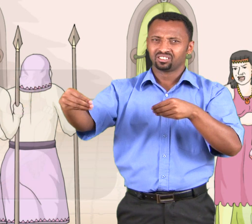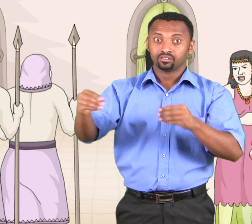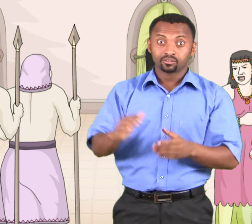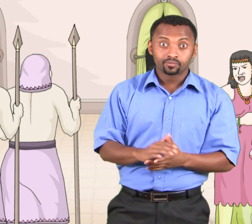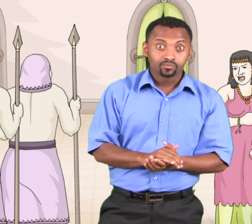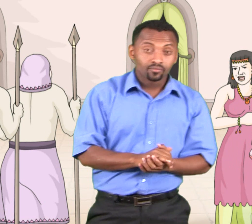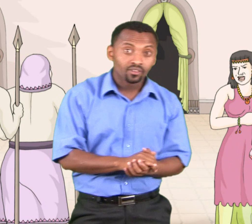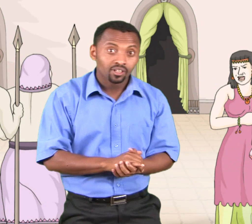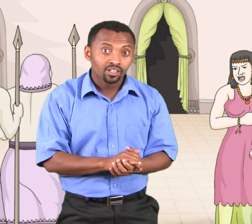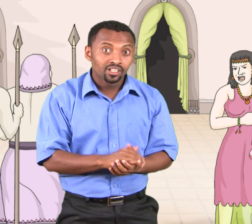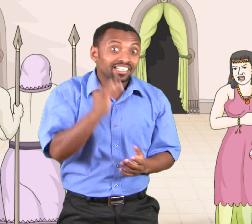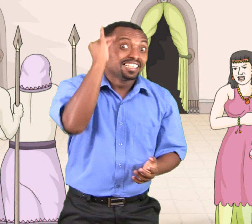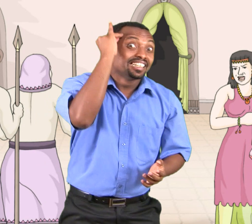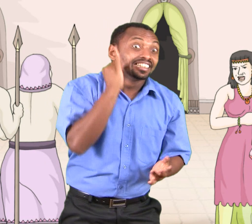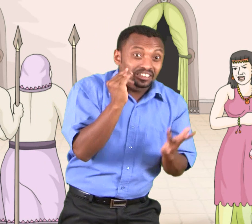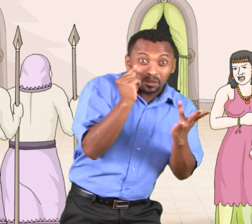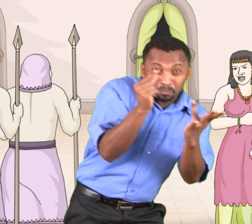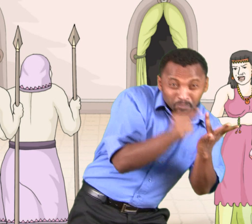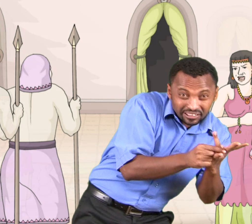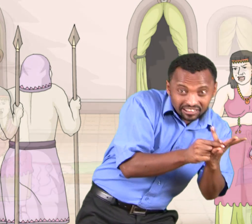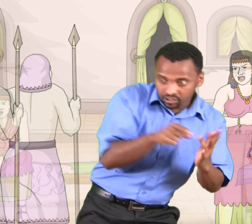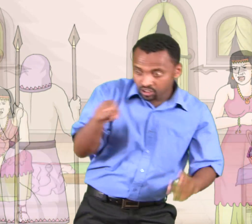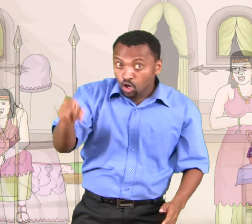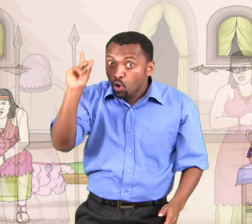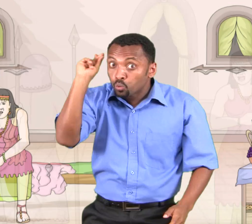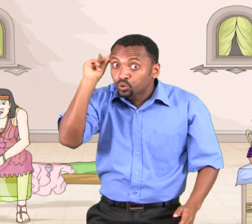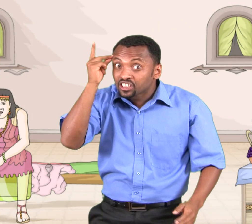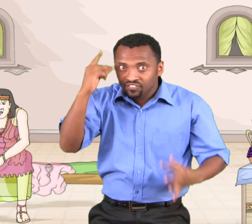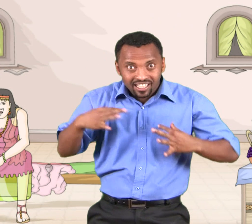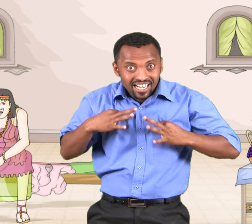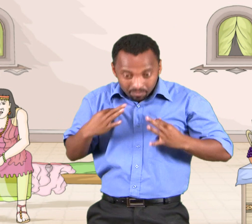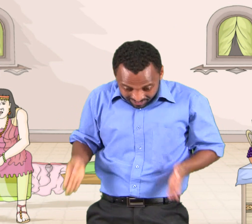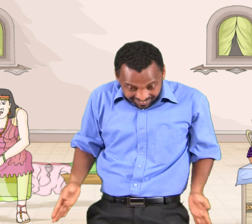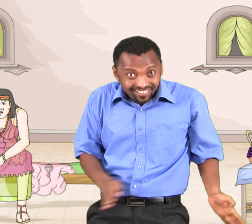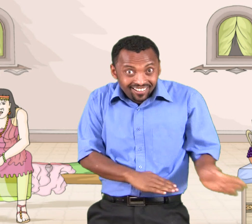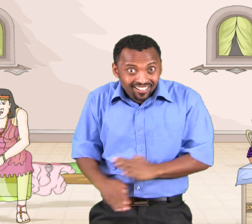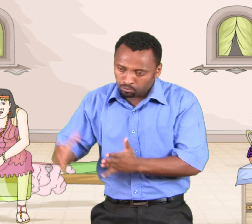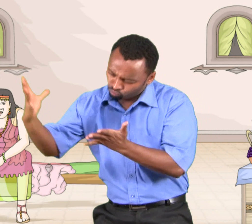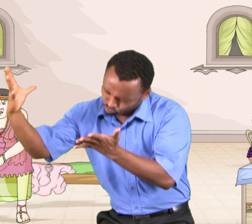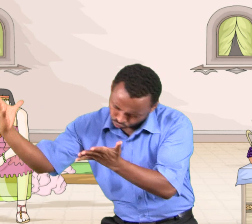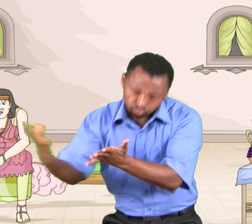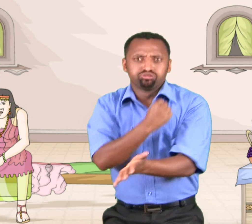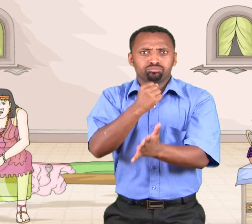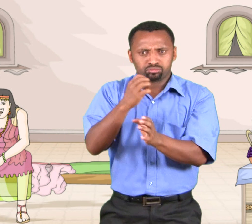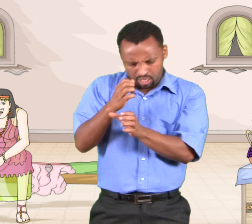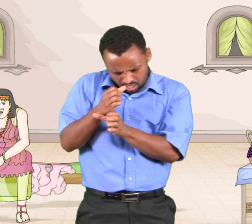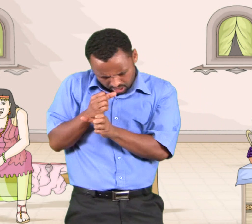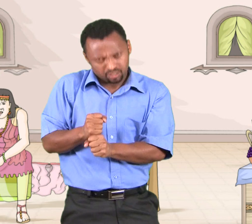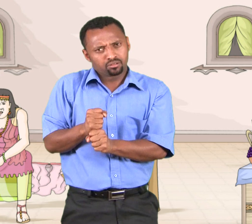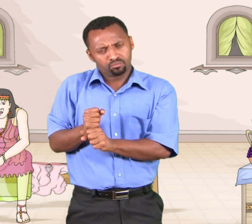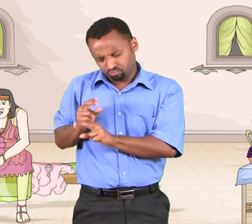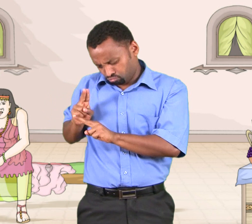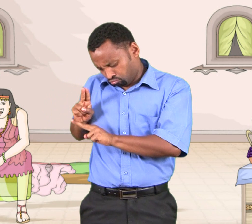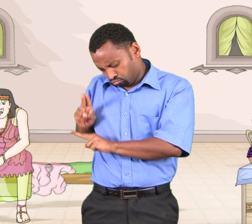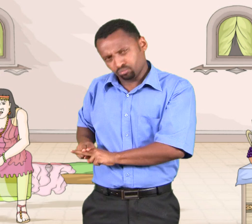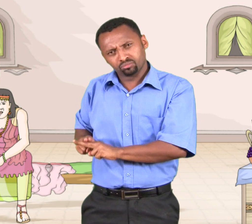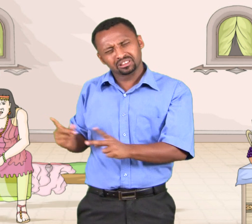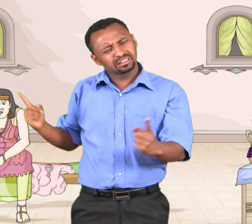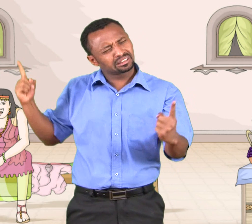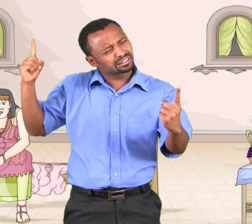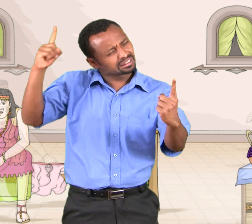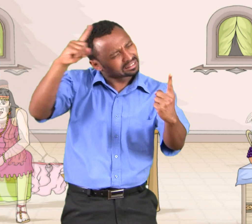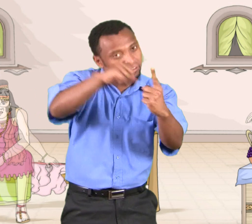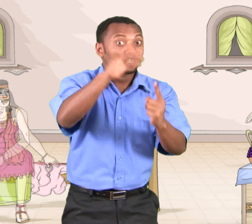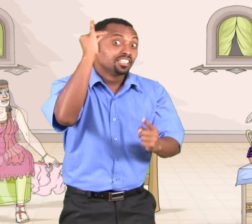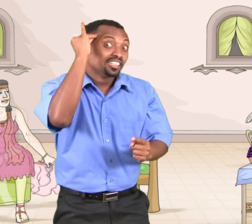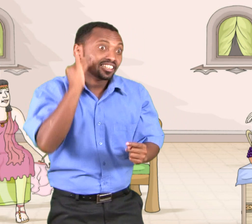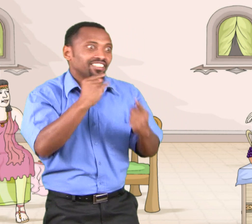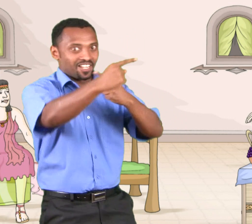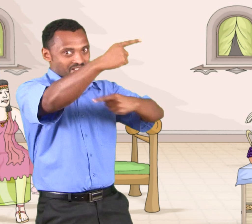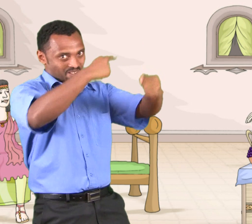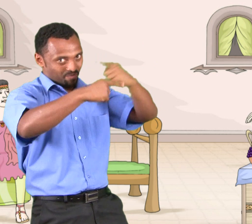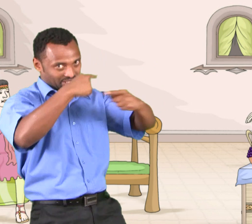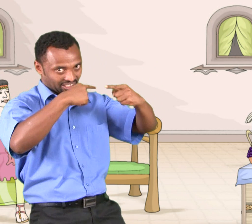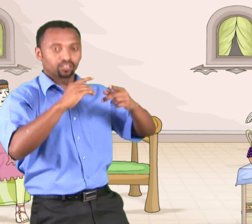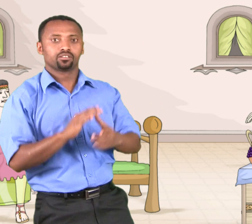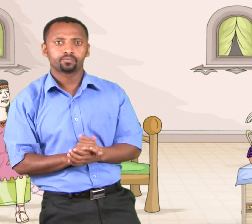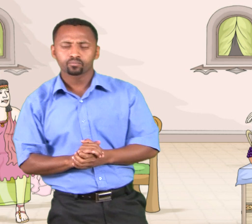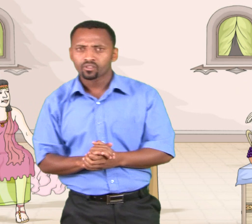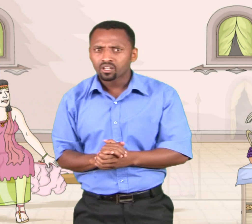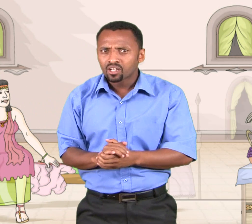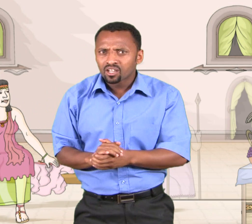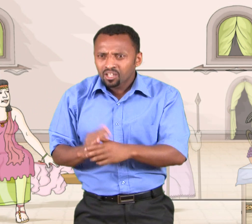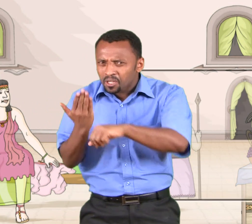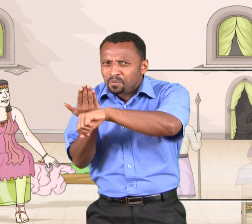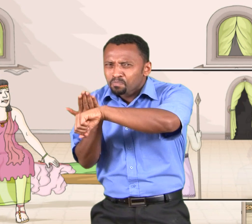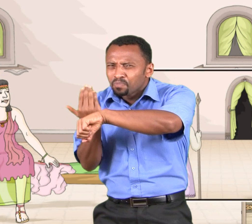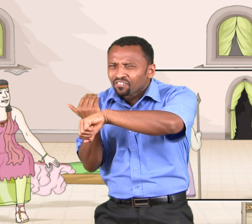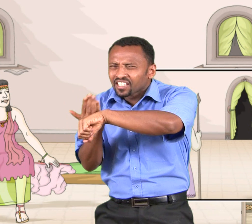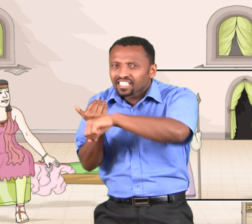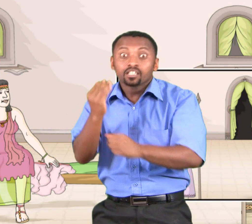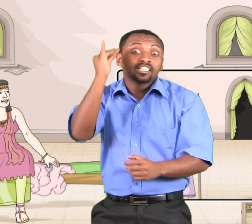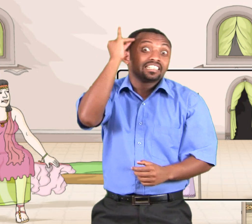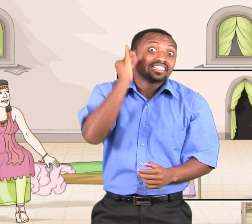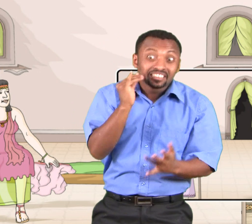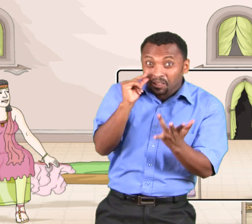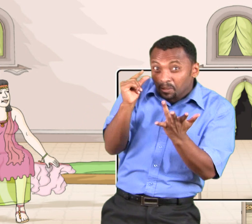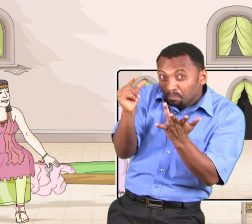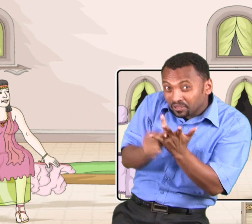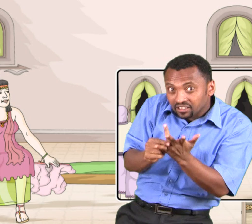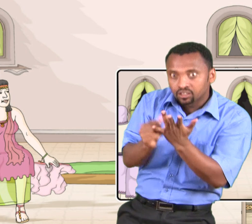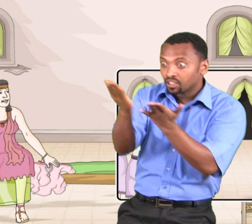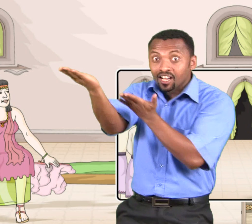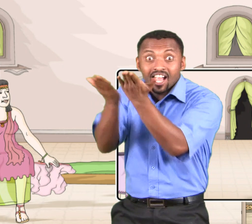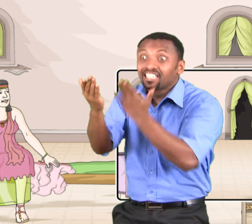So Potiphar’s wife kept Joseph’s cloak beside her until his master came home.